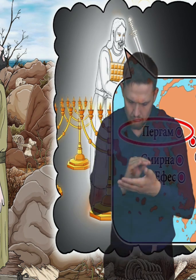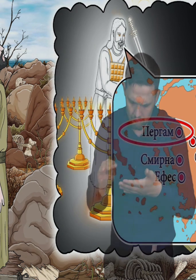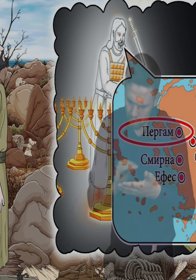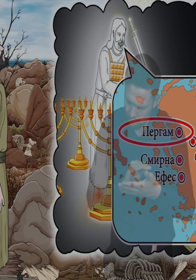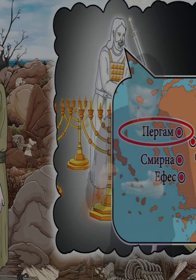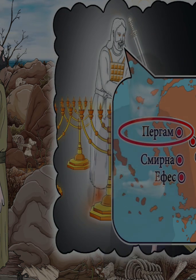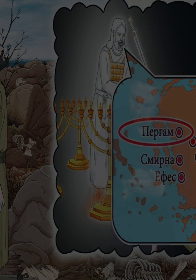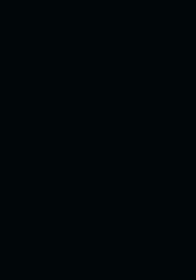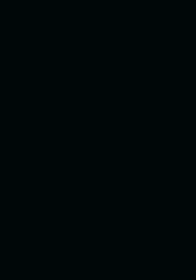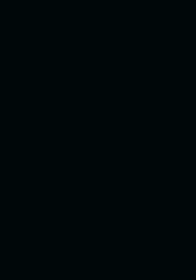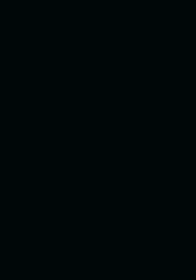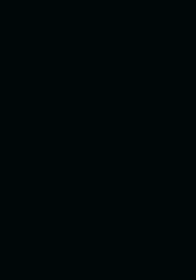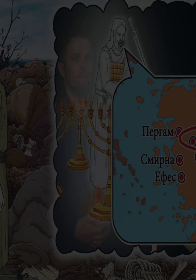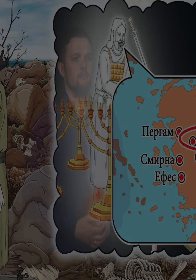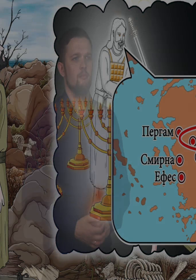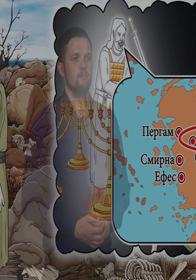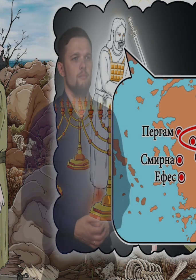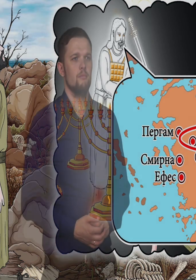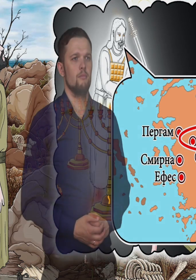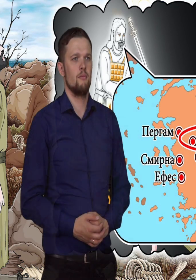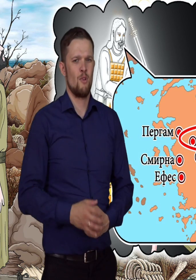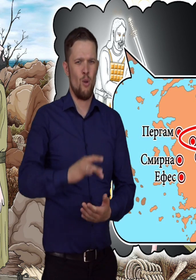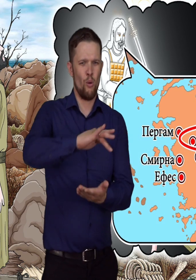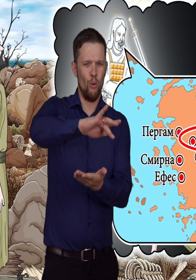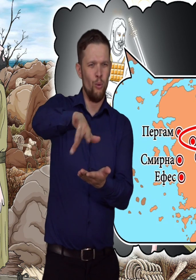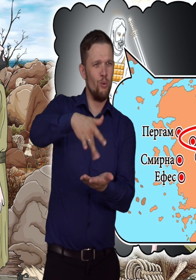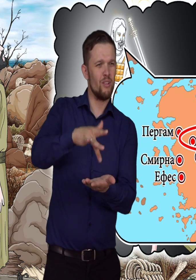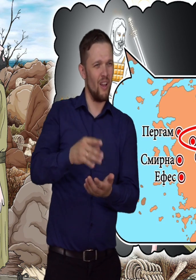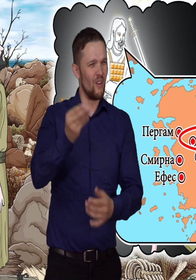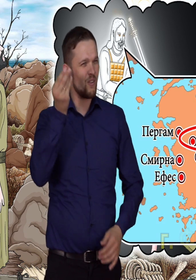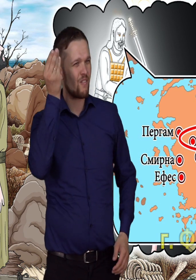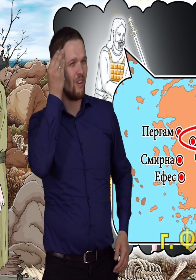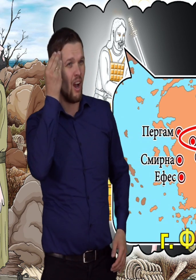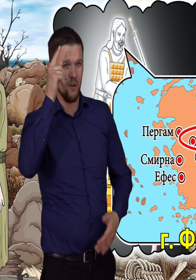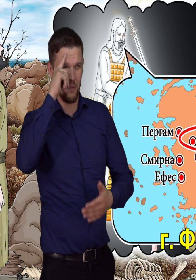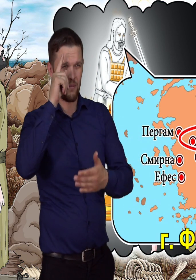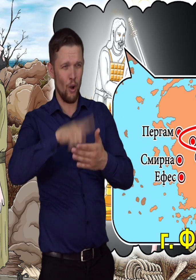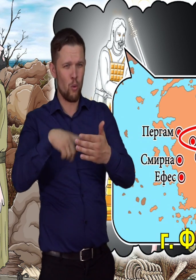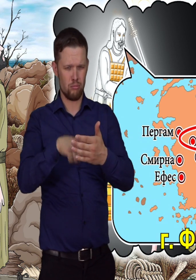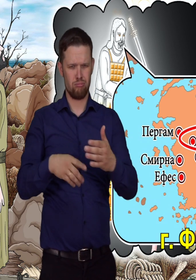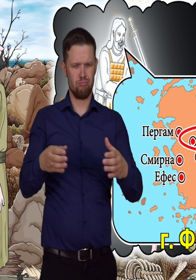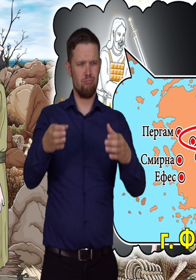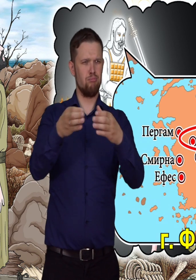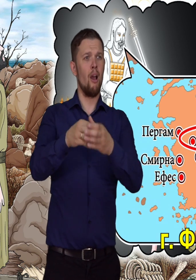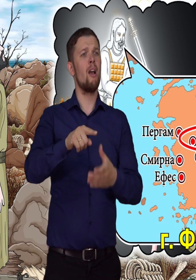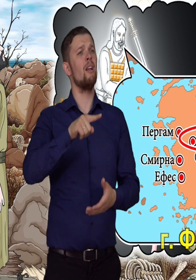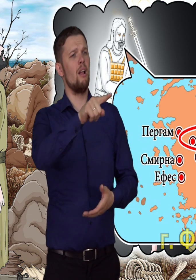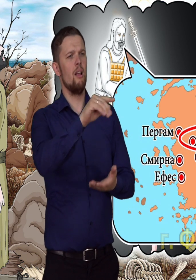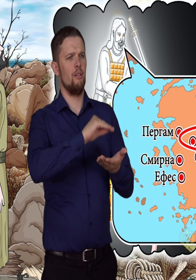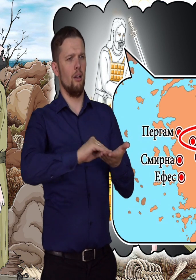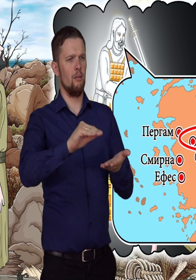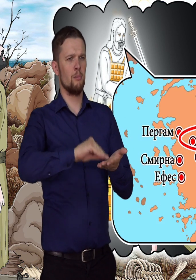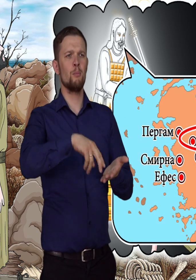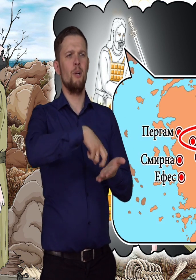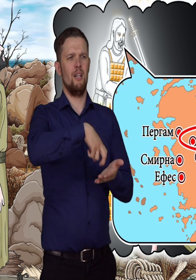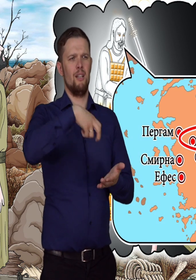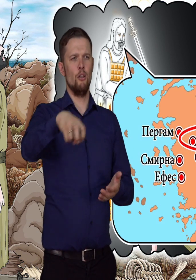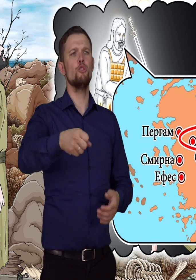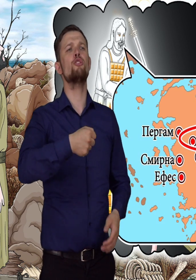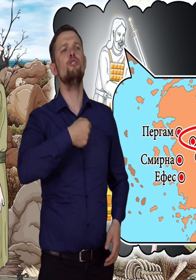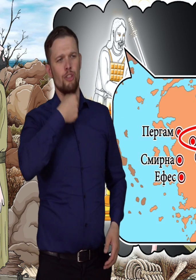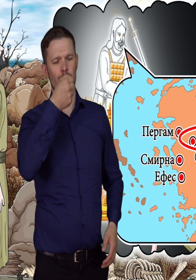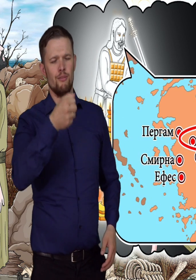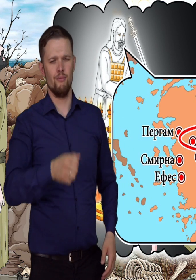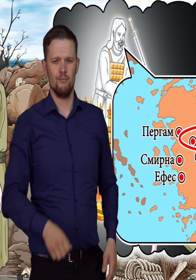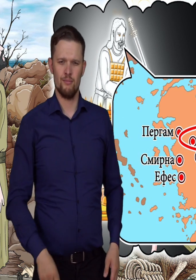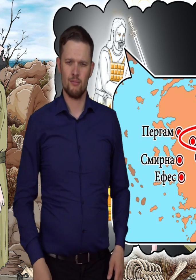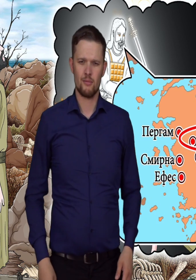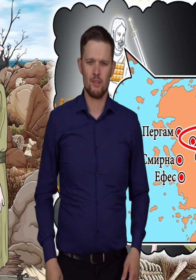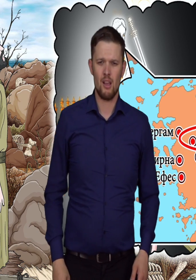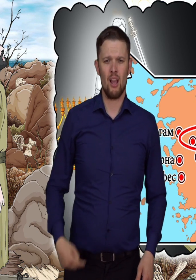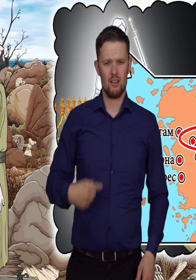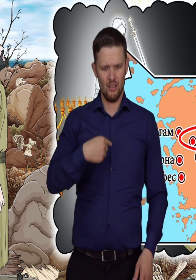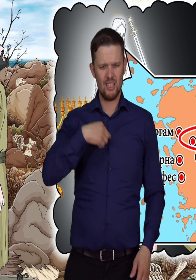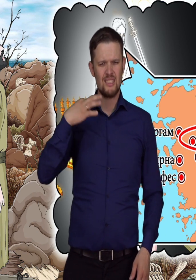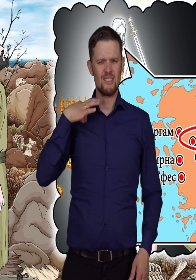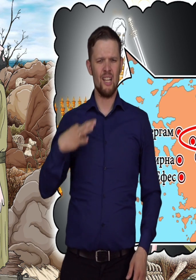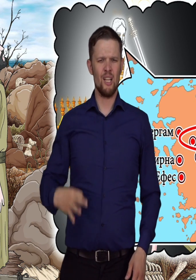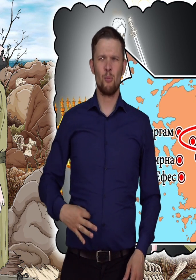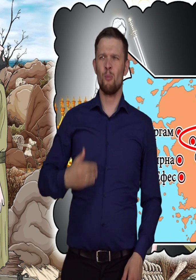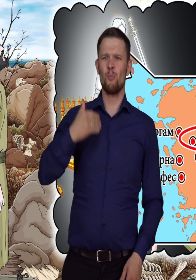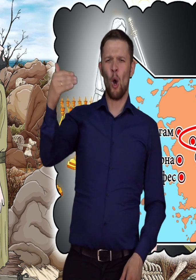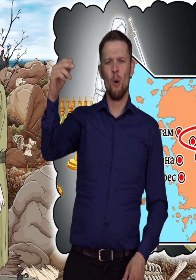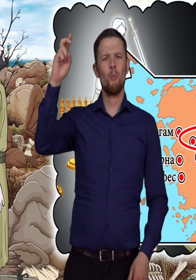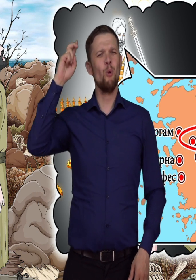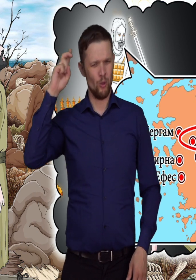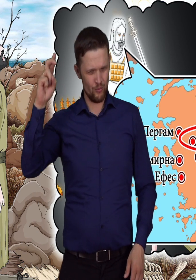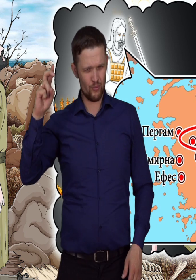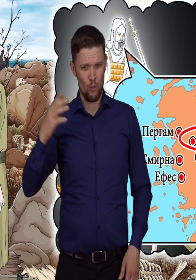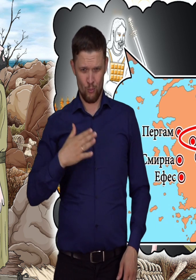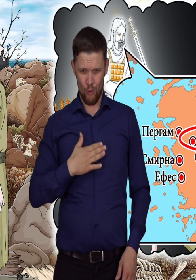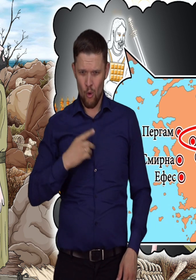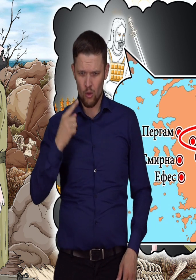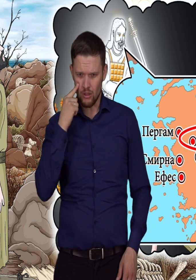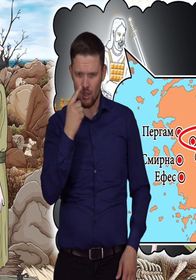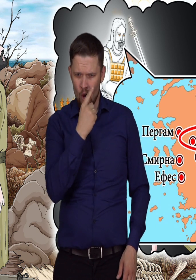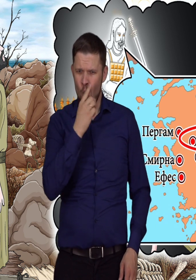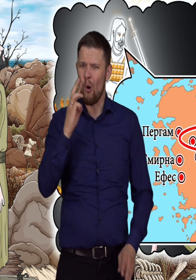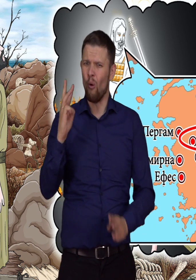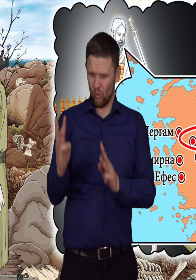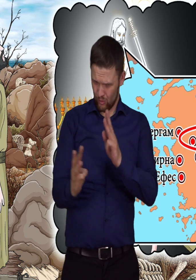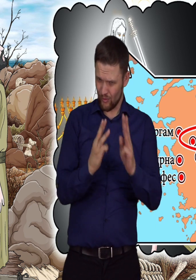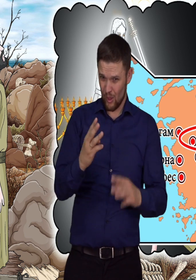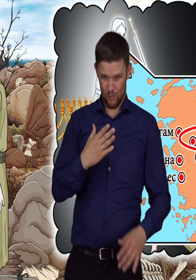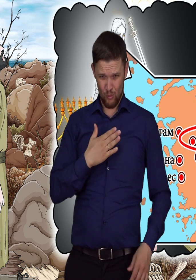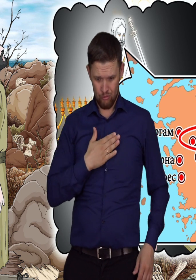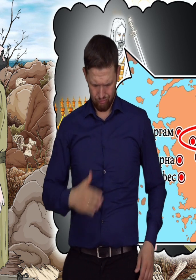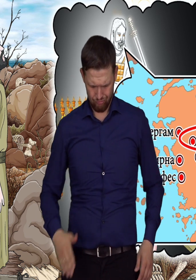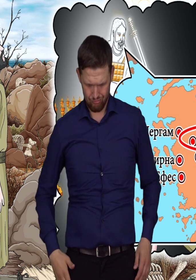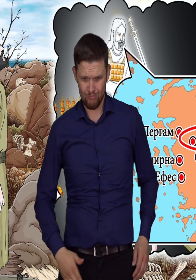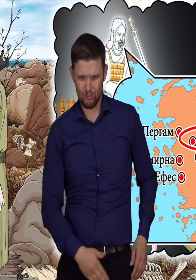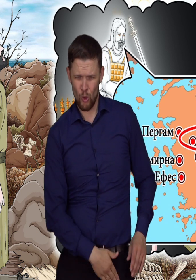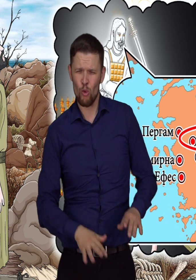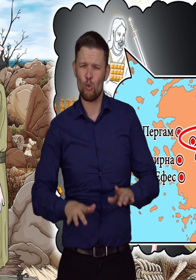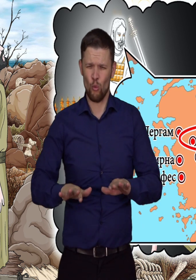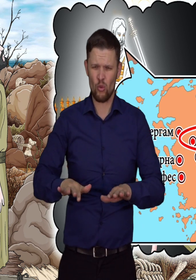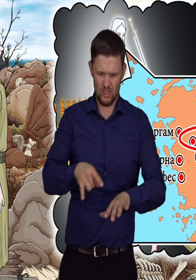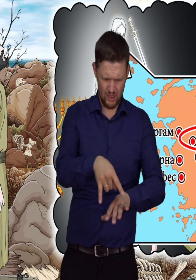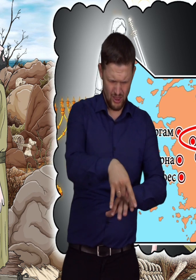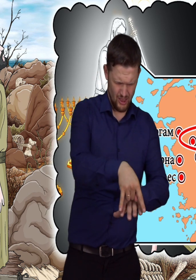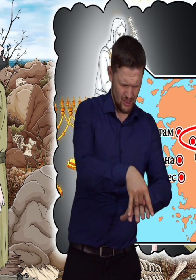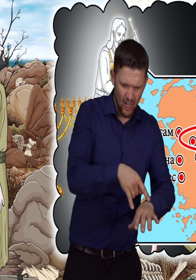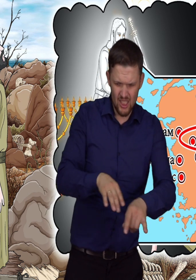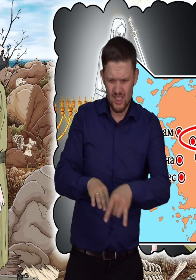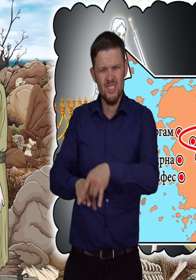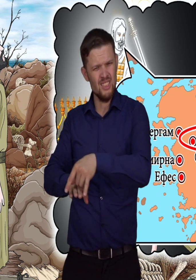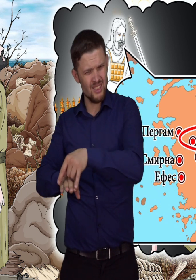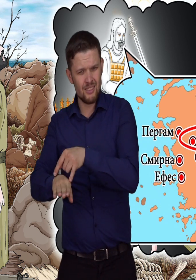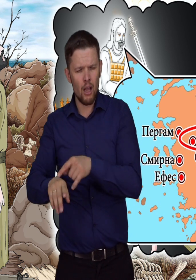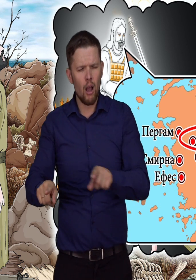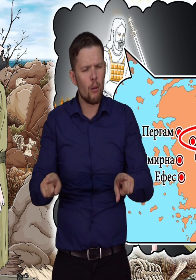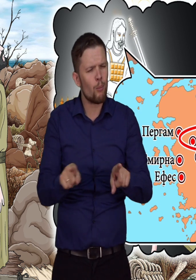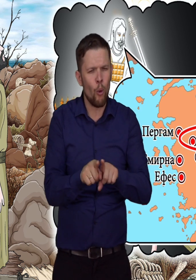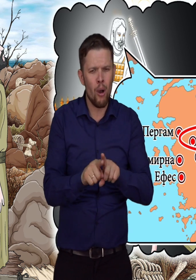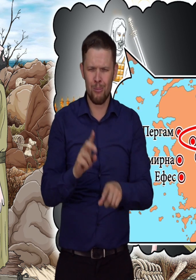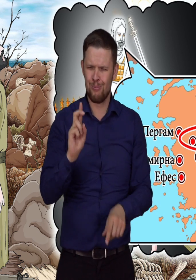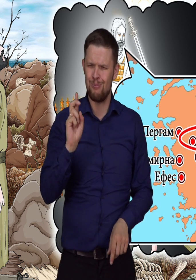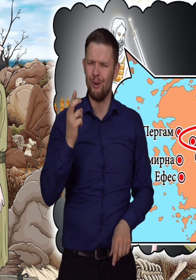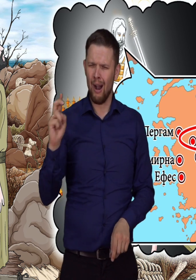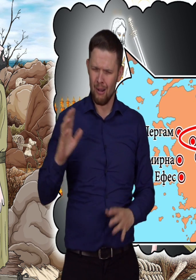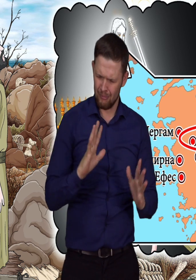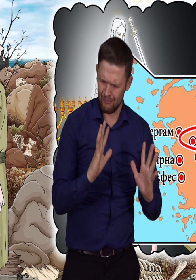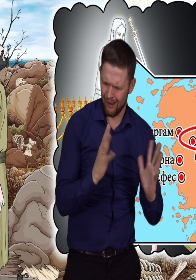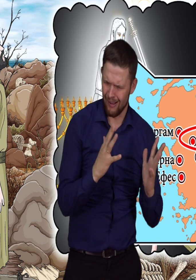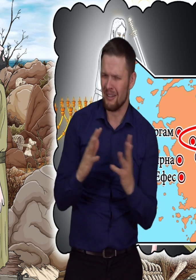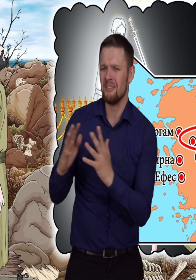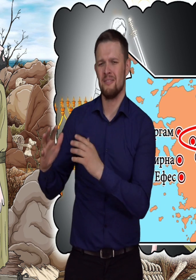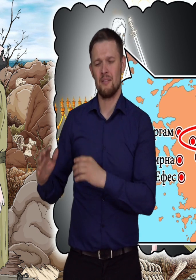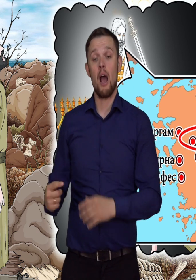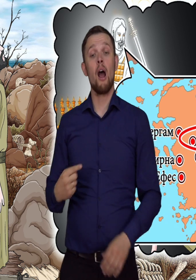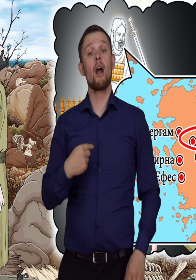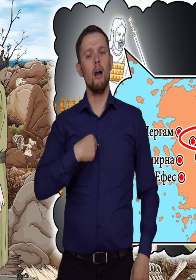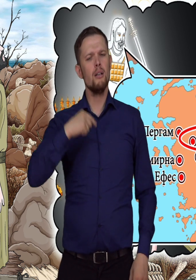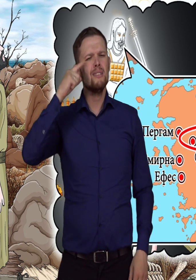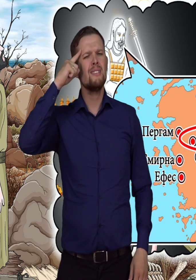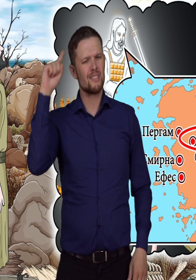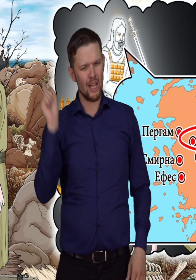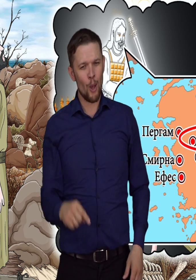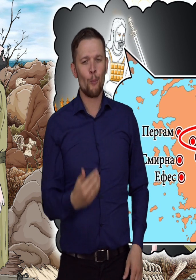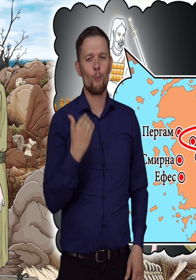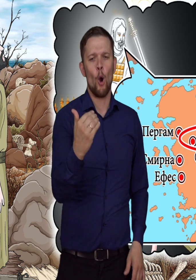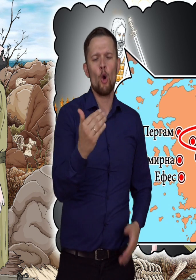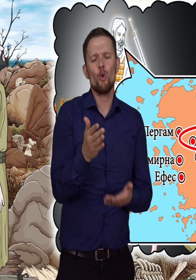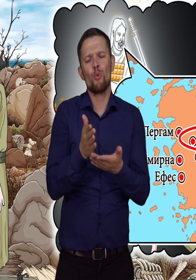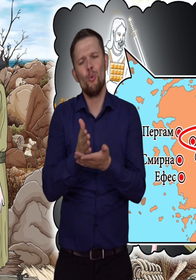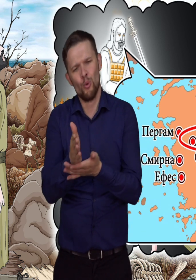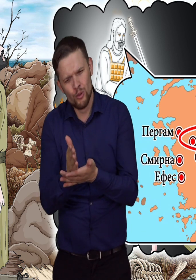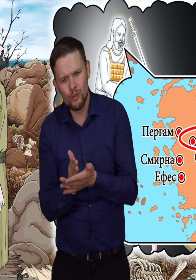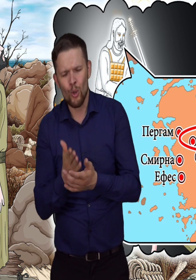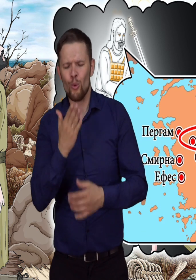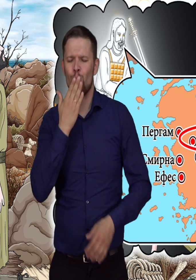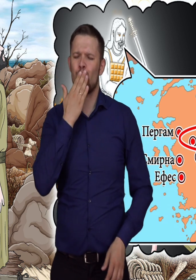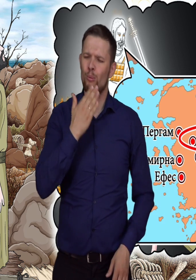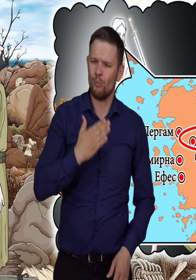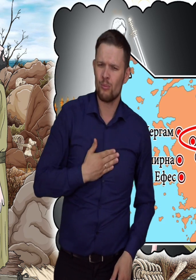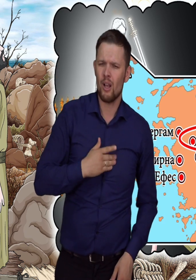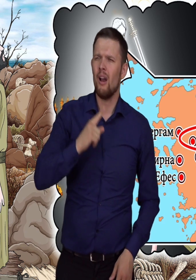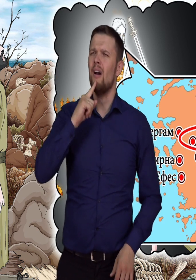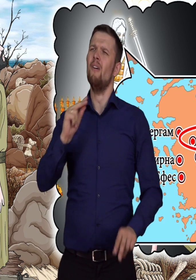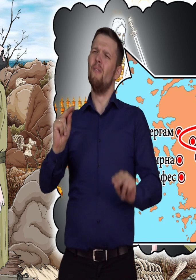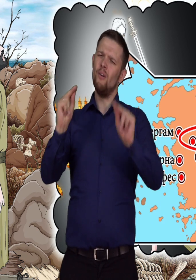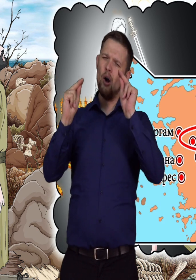To the angel of the church in Thyatira write: These are the words of the Son of God, whose eyes are like a blazing fire and whose feet are like polished bronze.